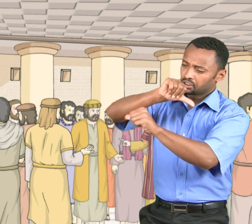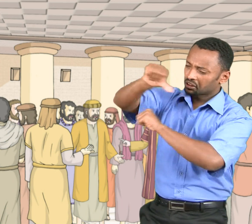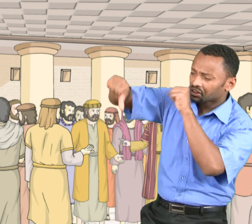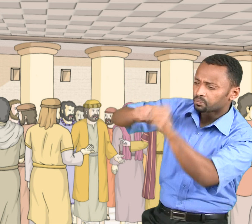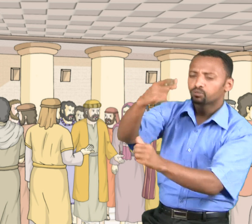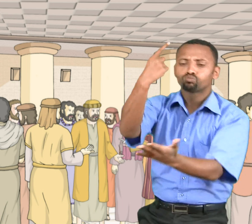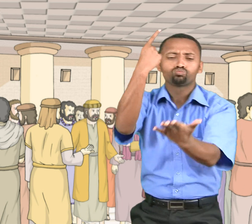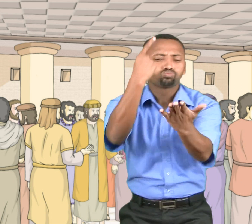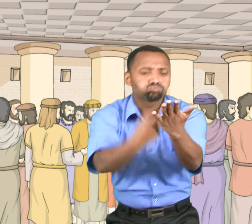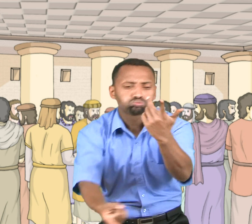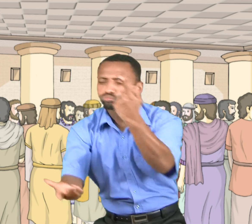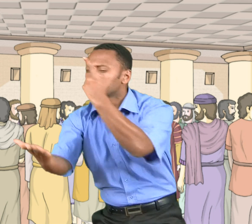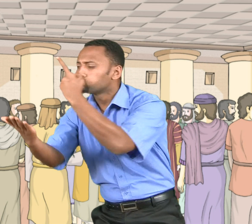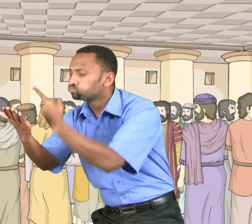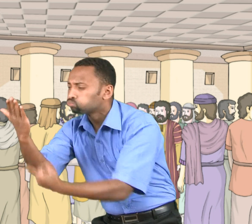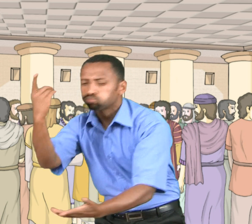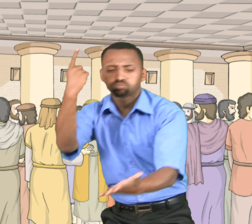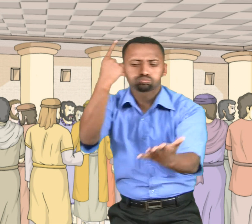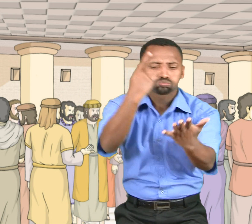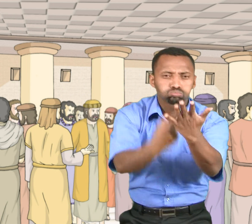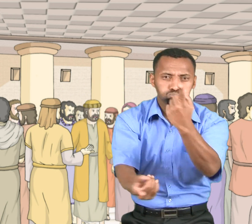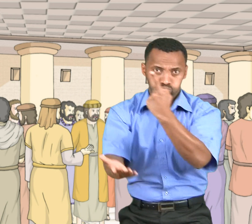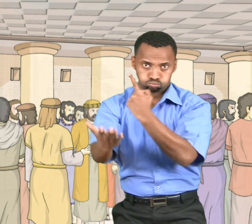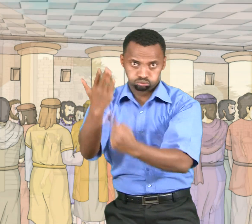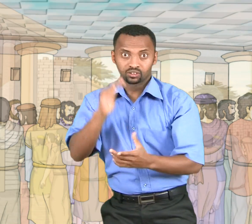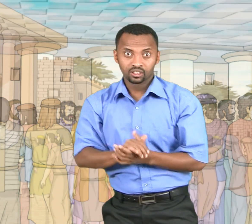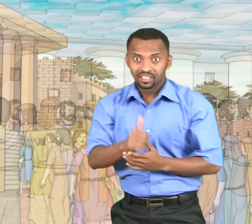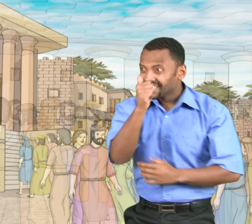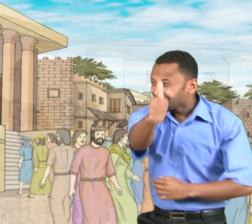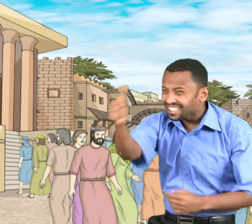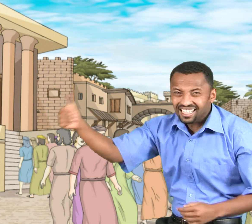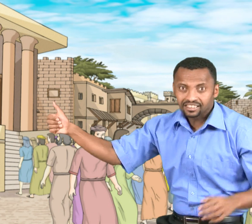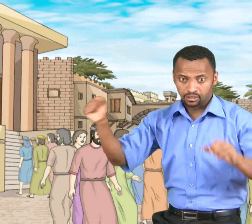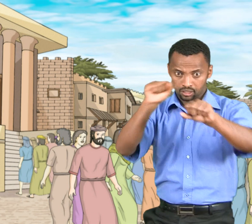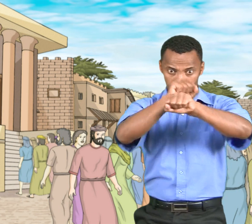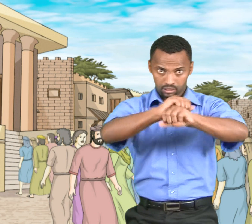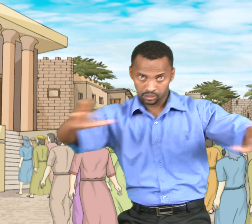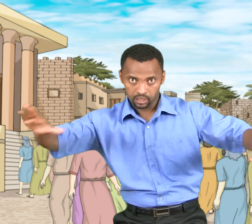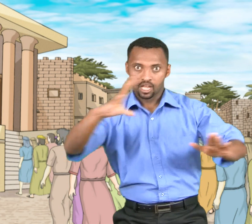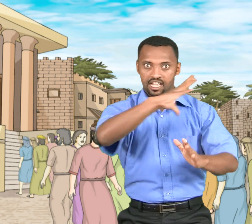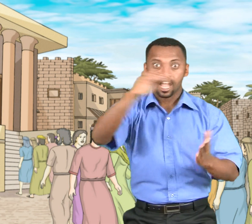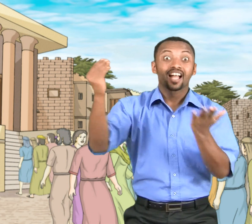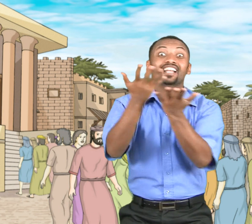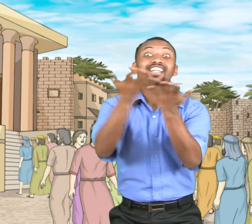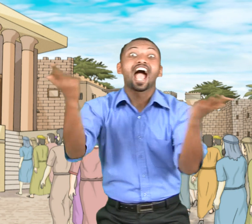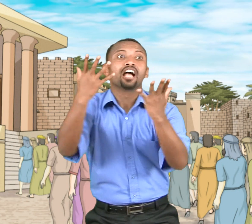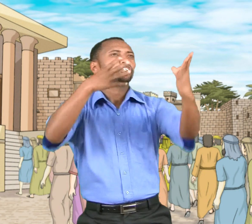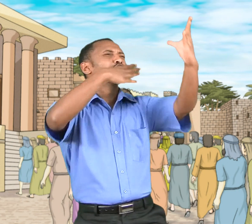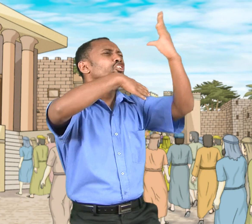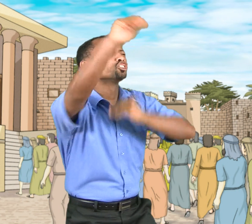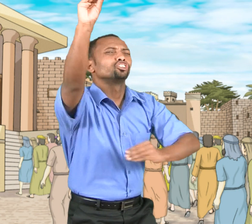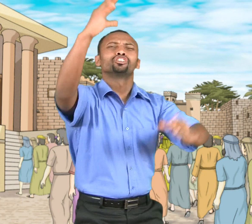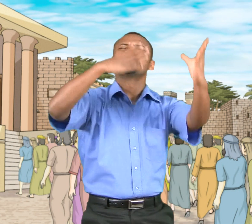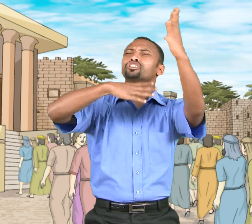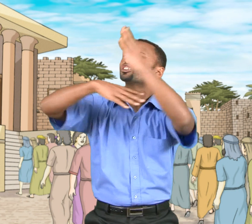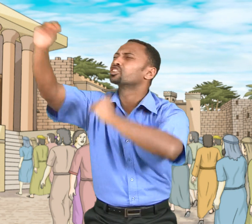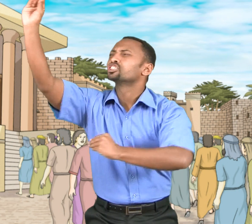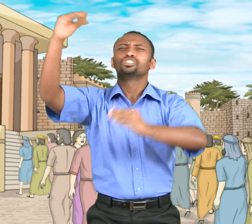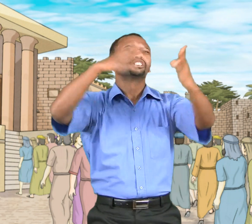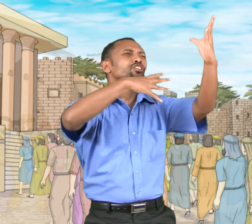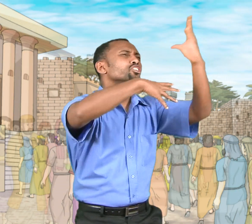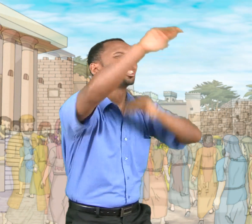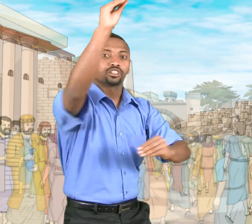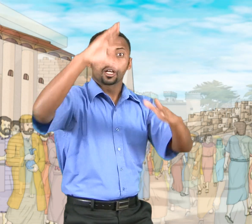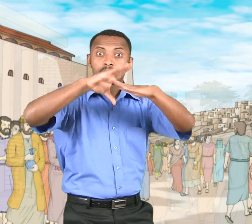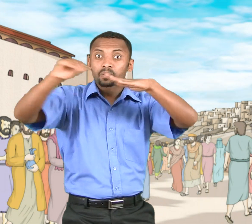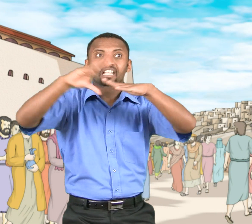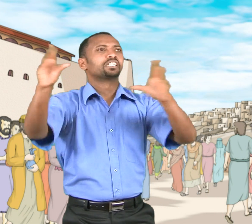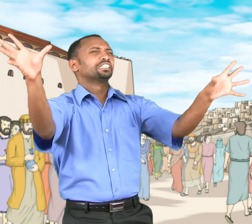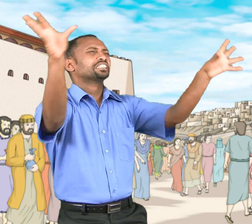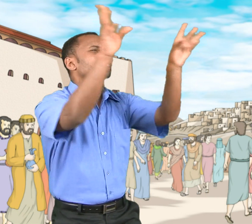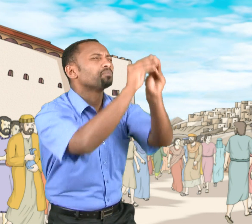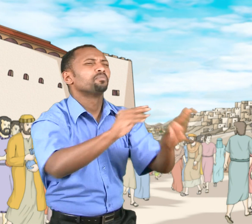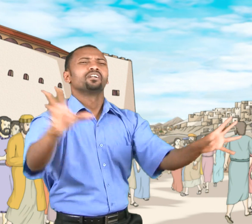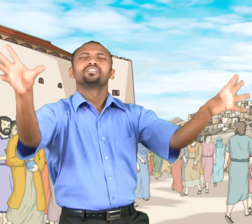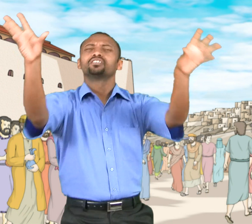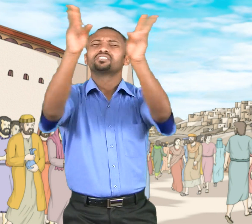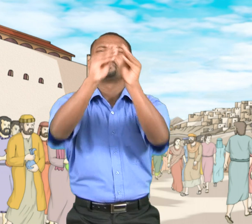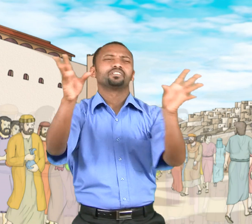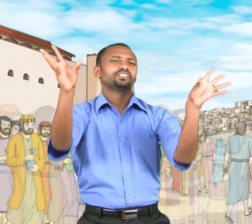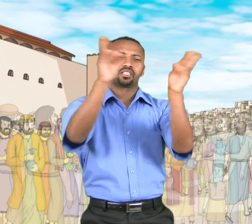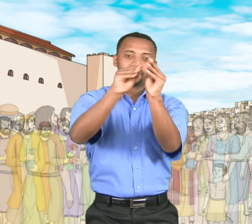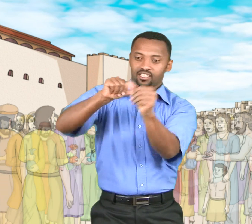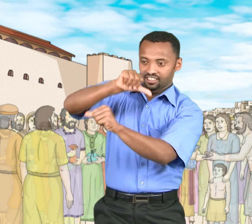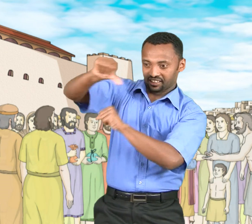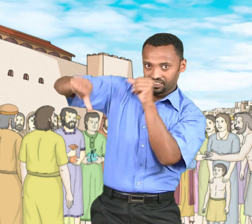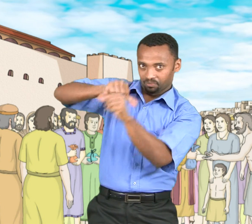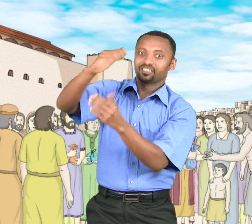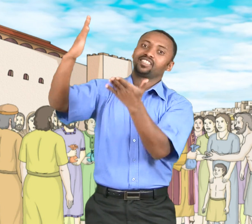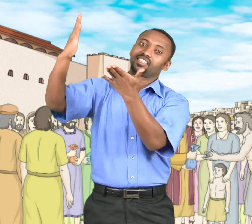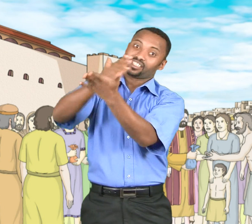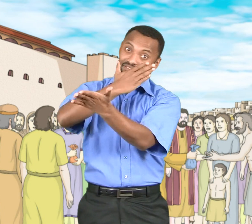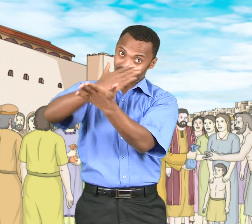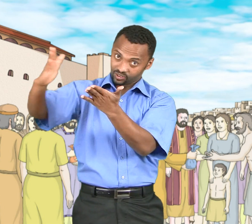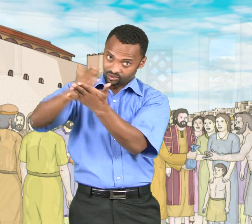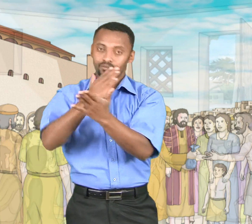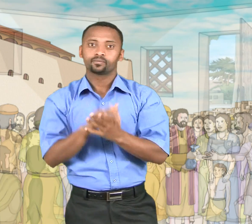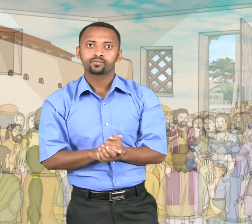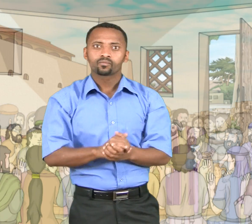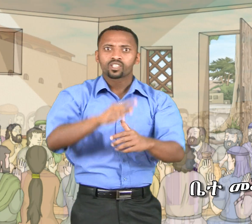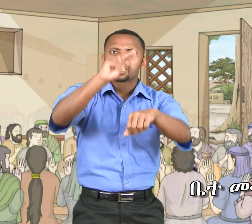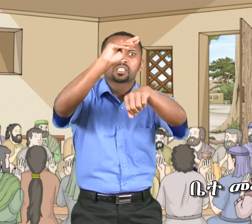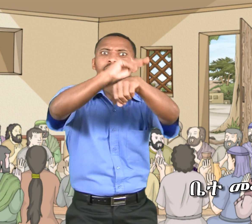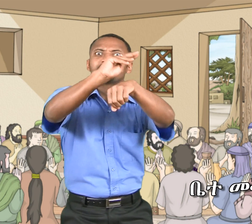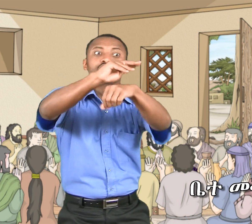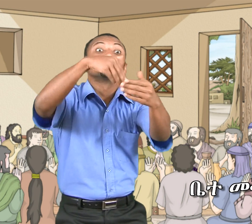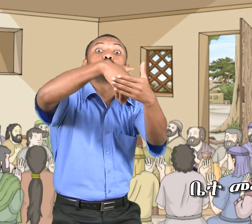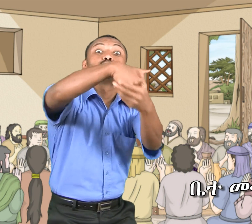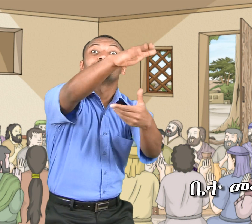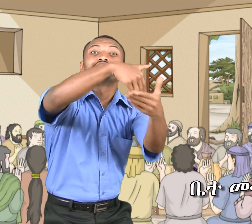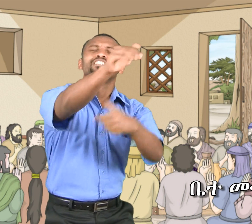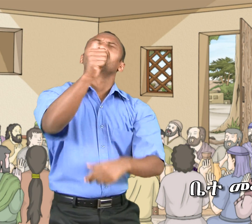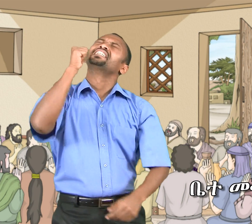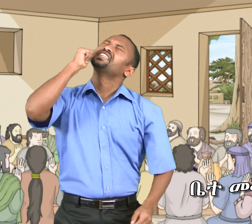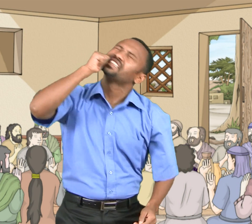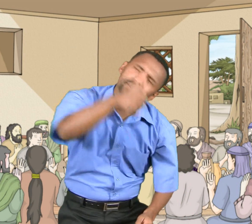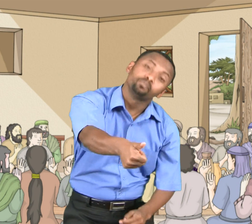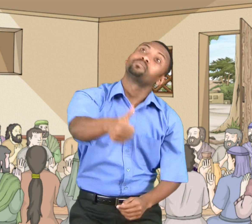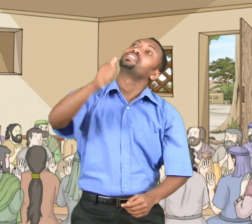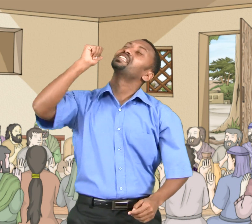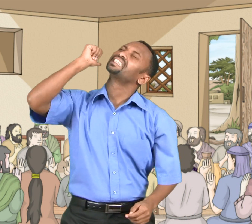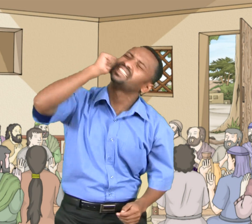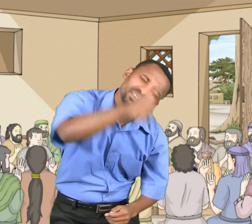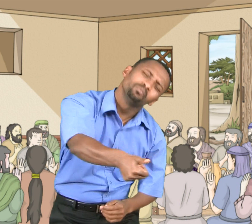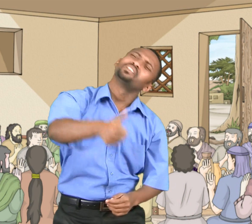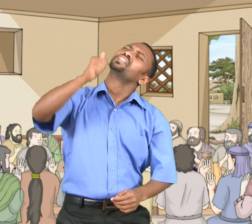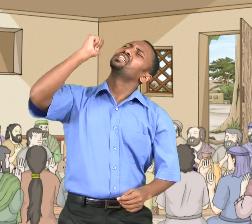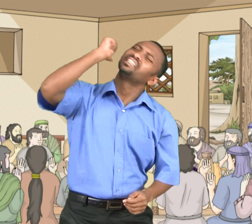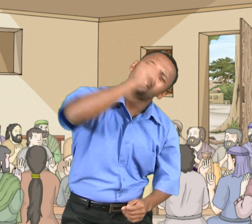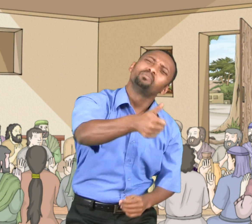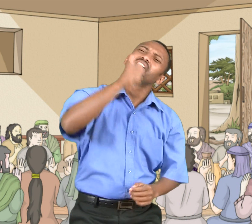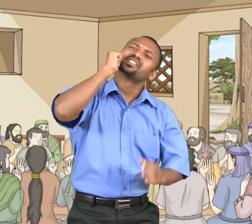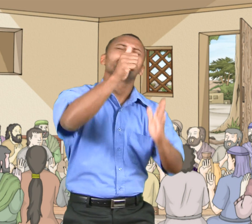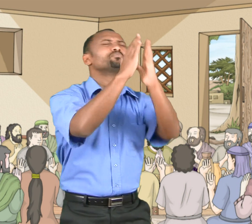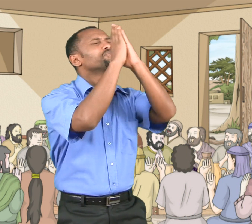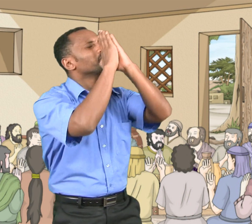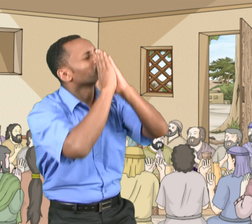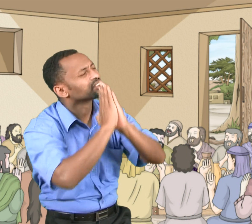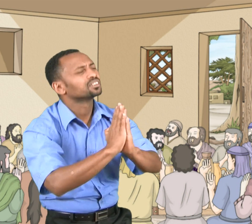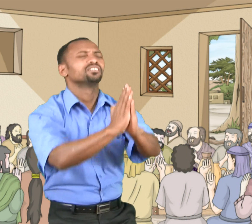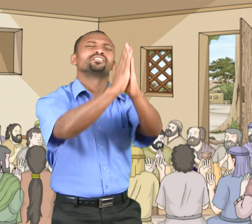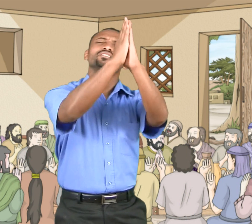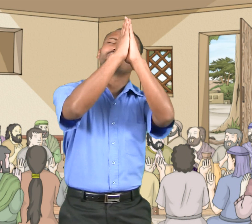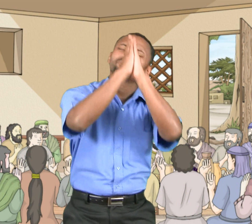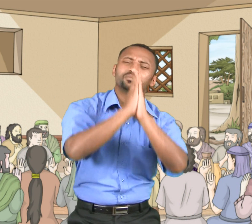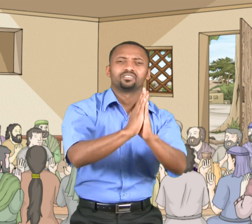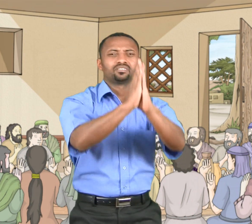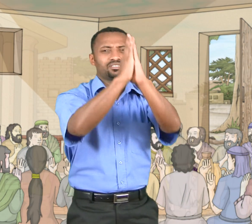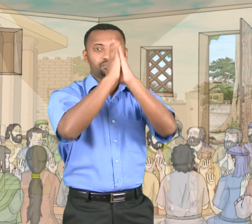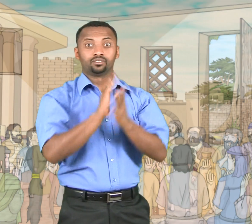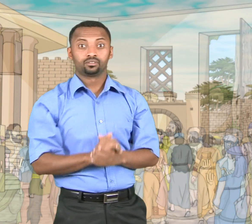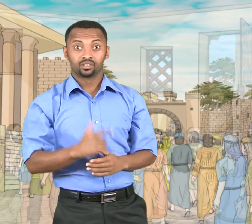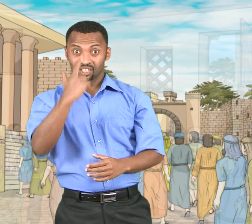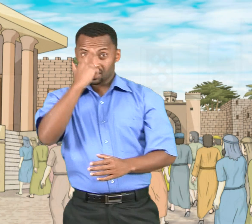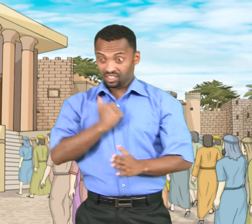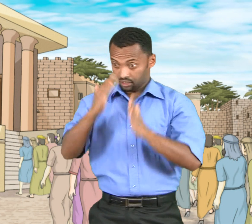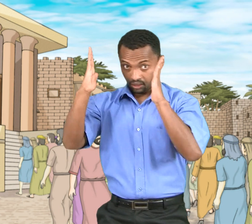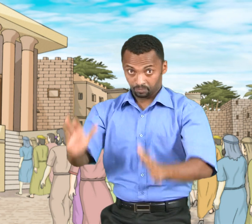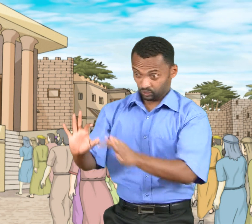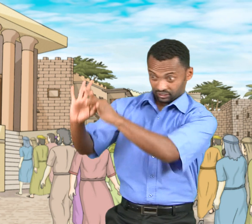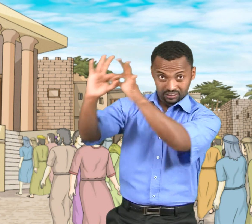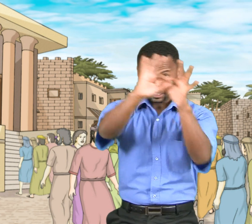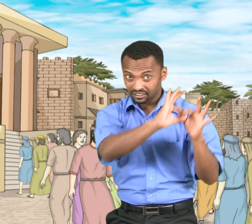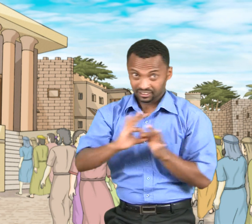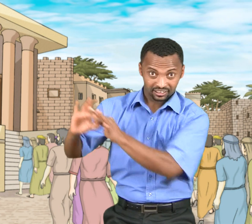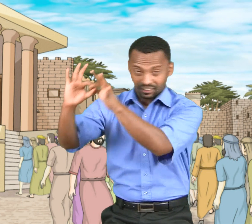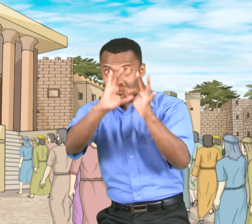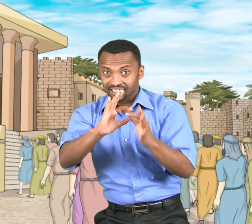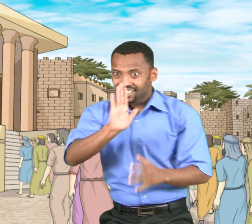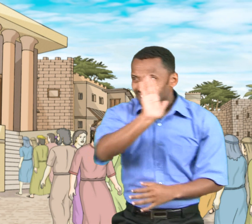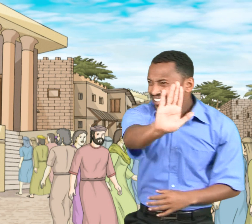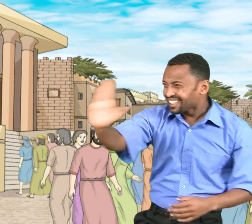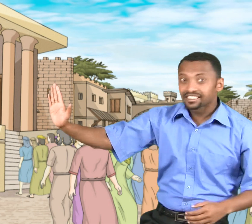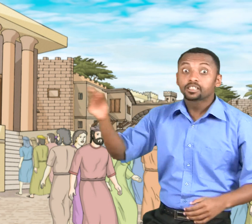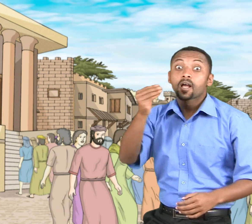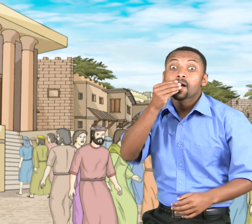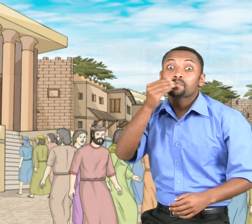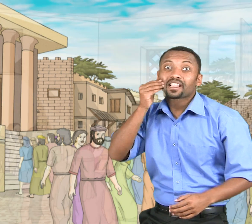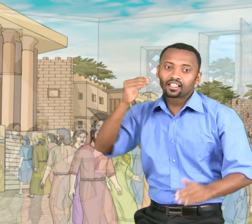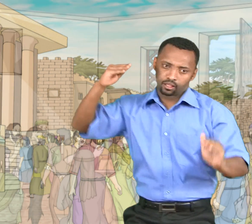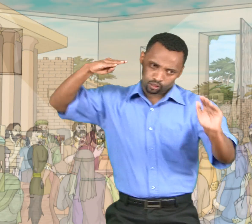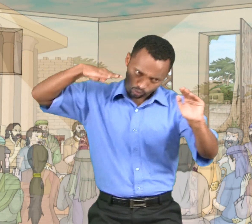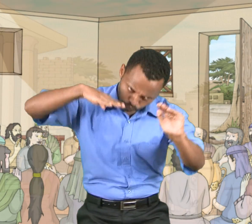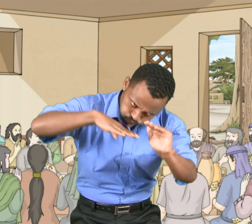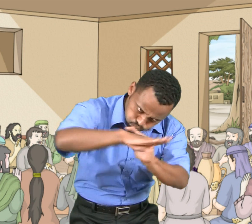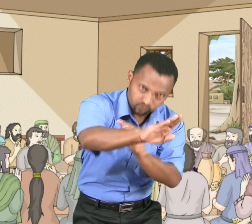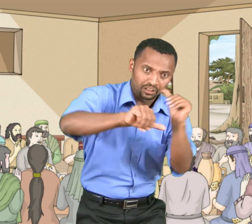Selling their possessions and goods, they shared with anyone who was in need.